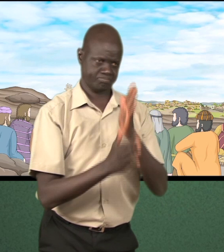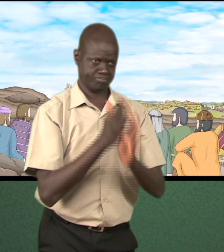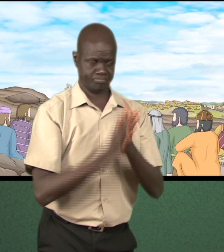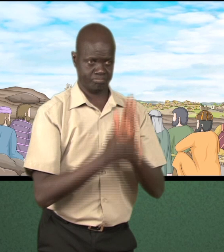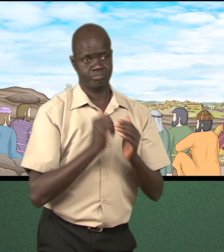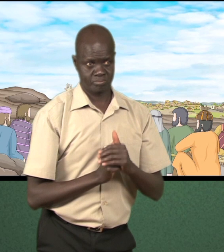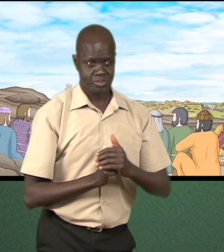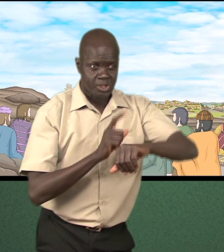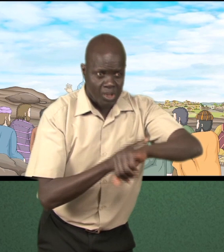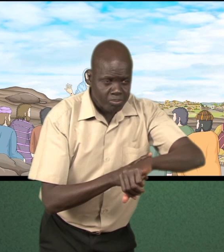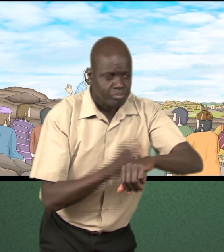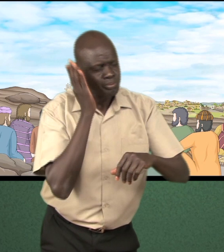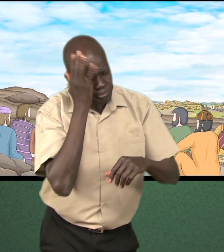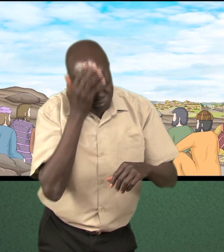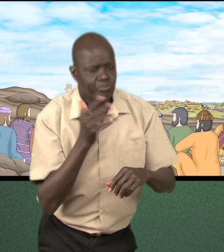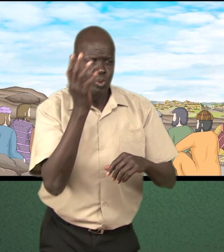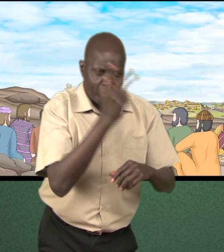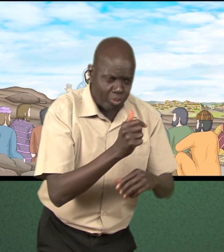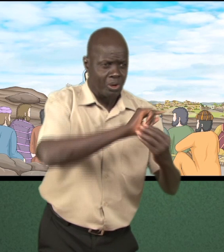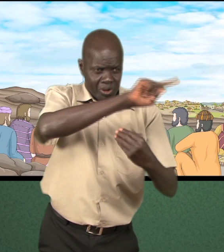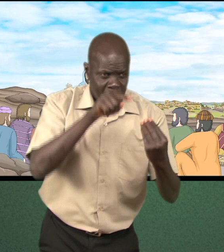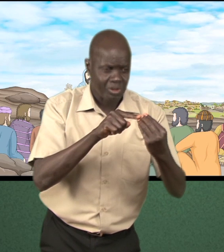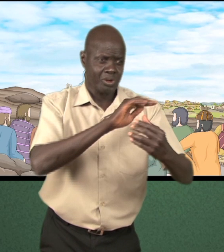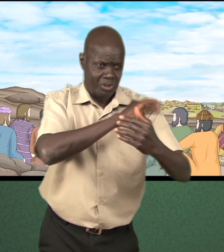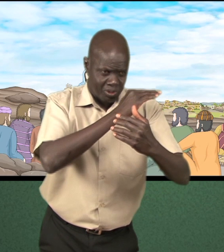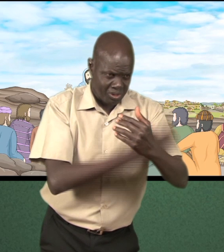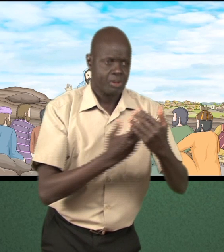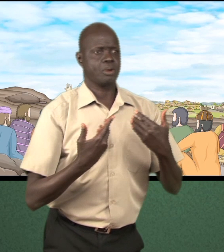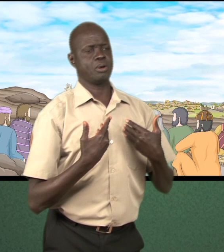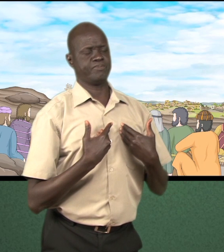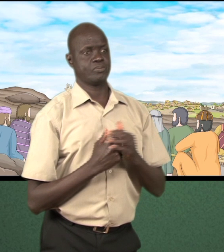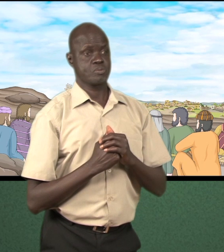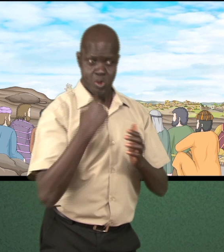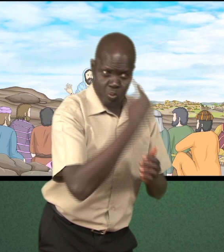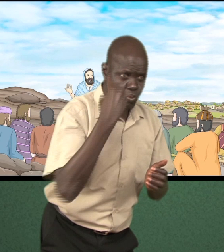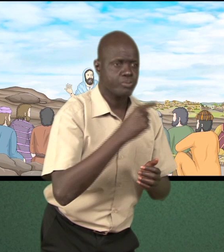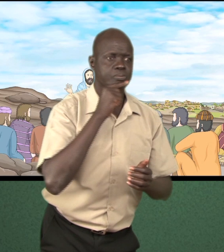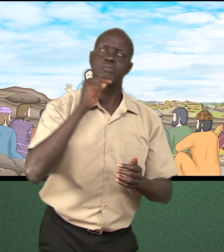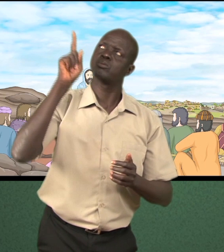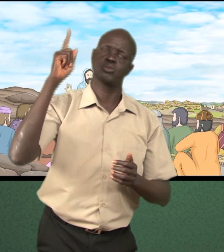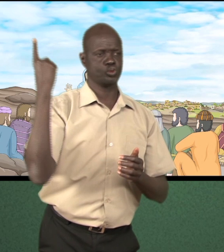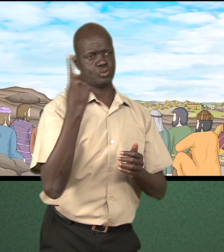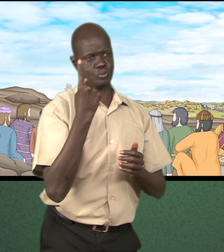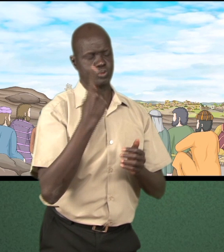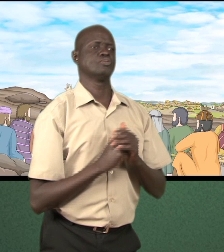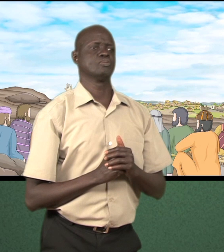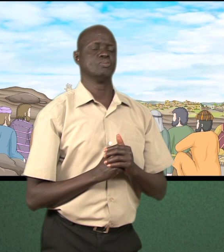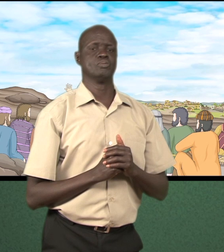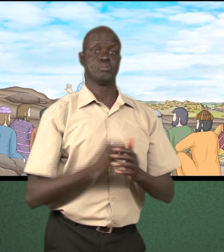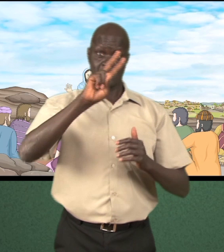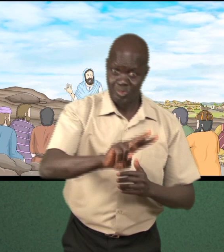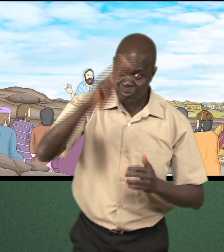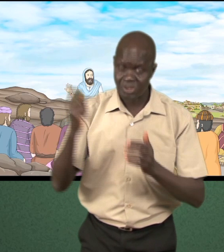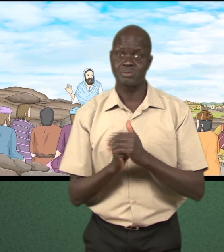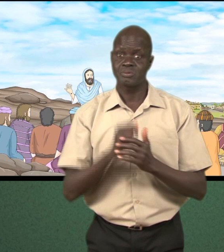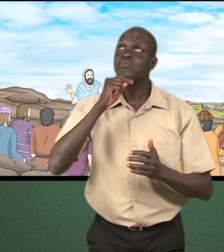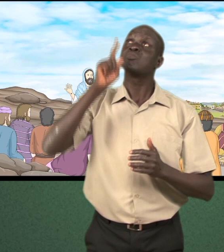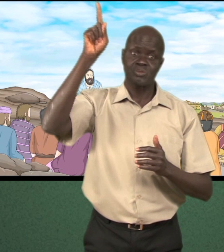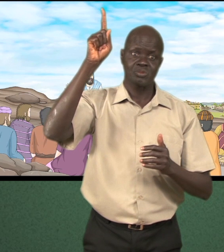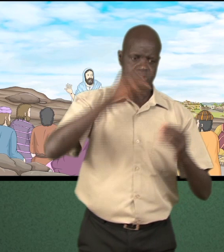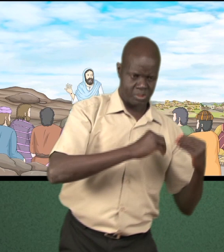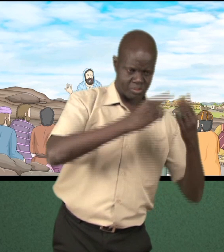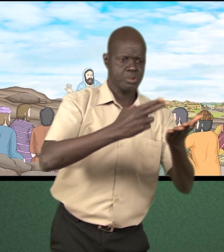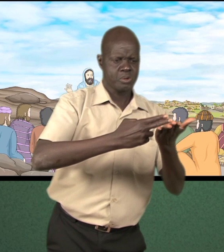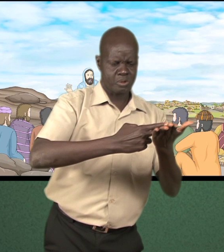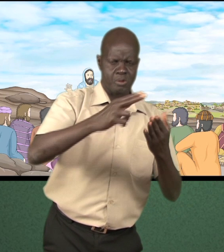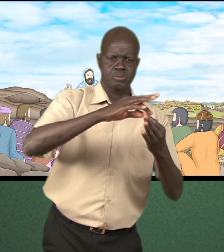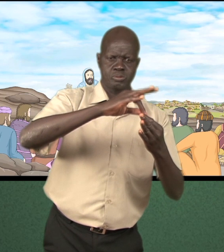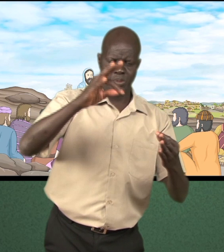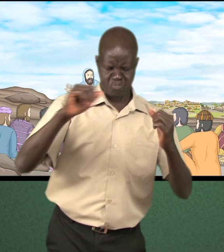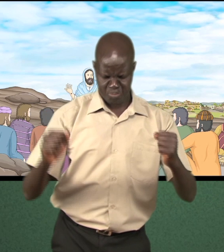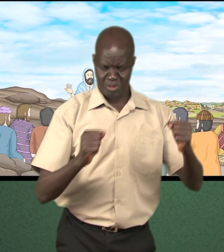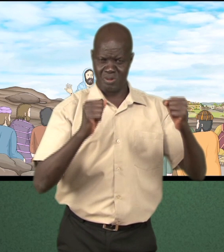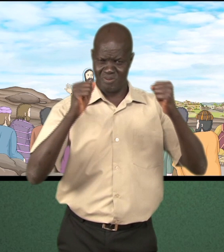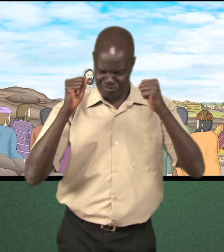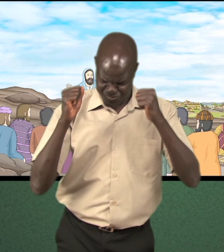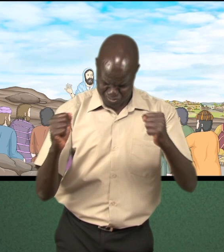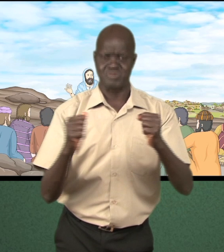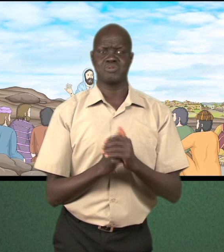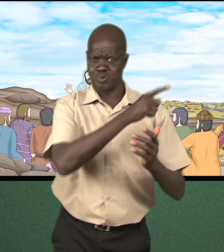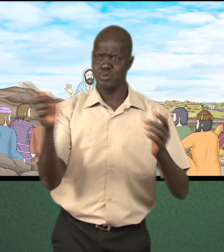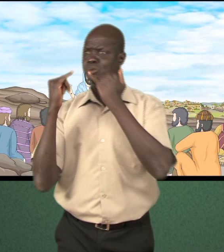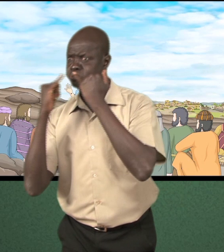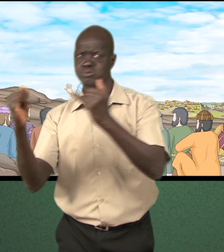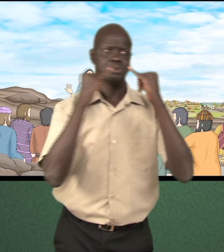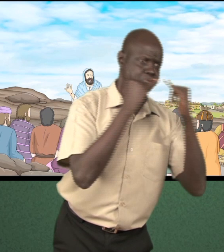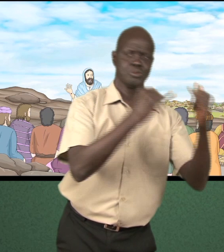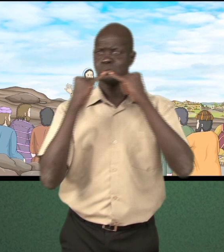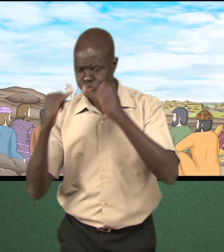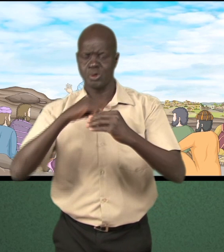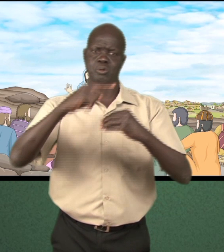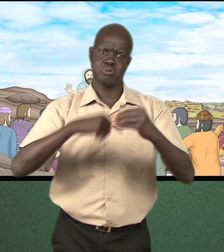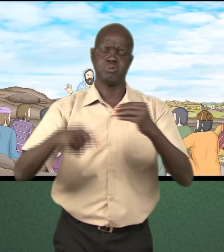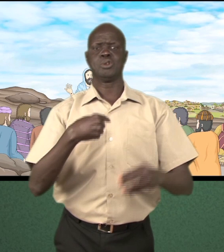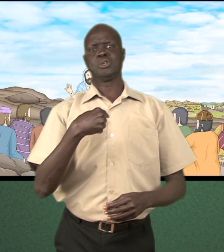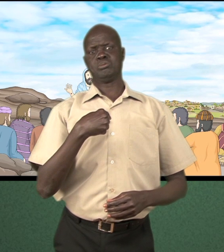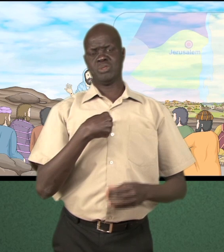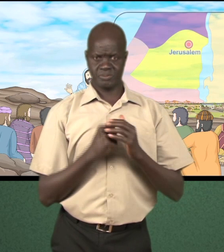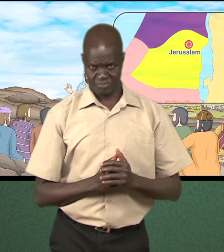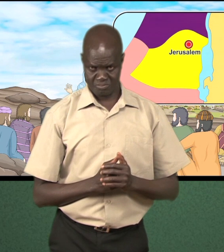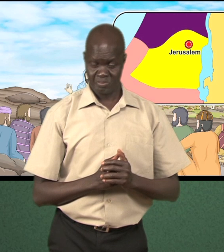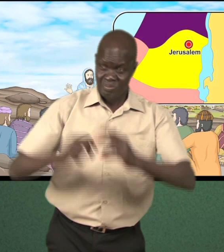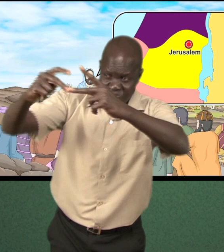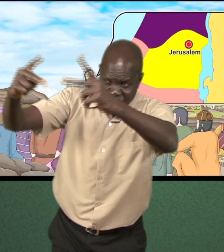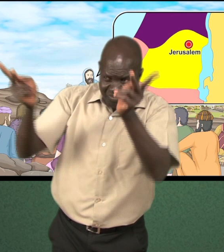Jesus replied, “It is not for you to know times or seasons that the Father has fixed by His own authority.